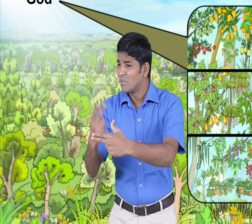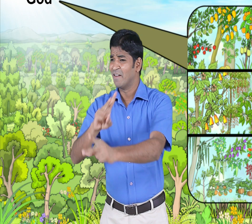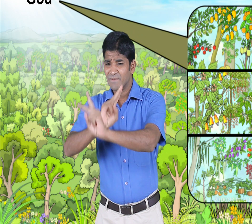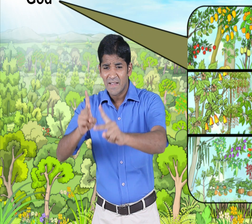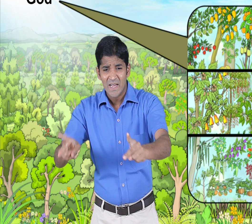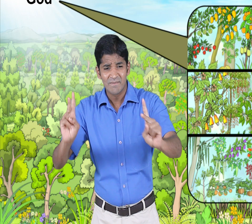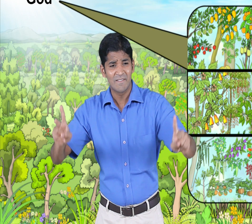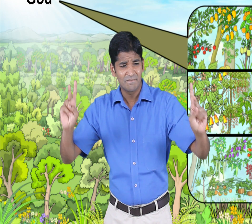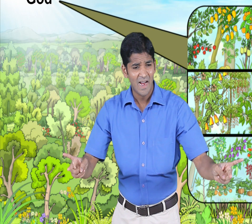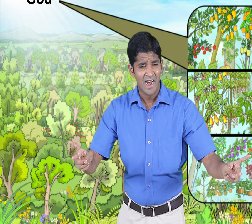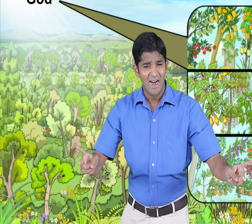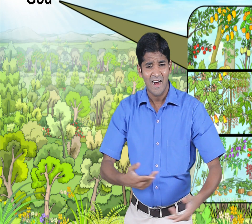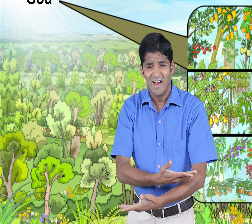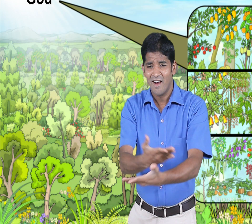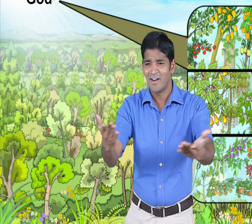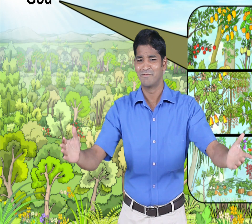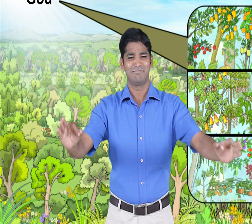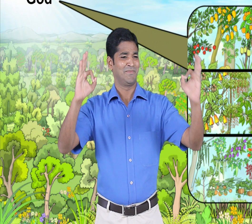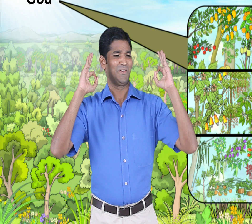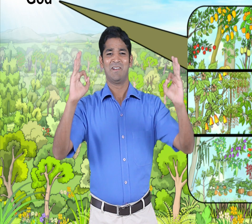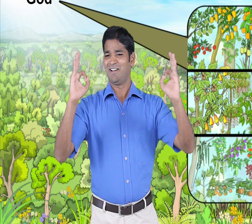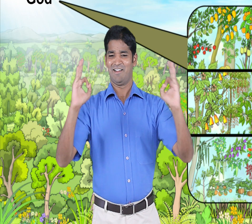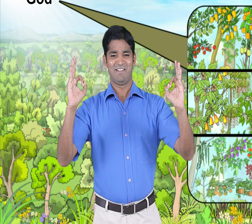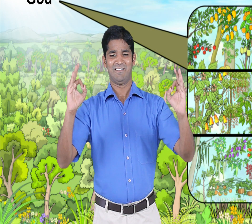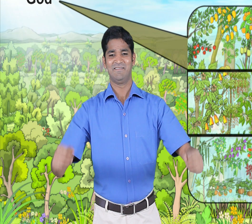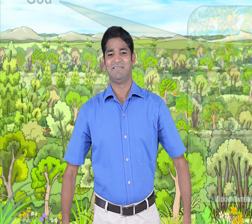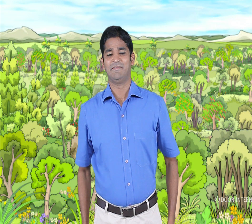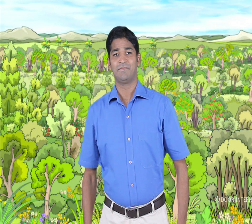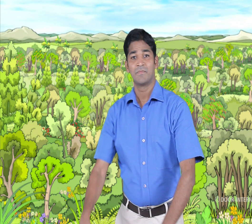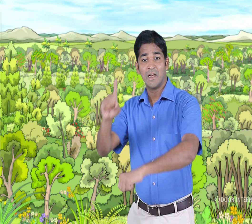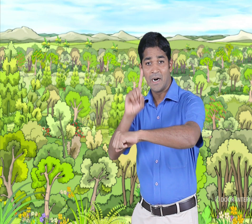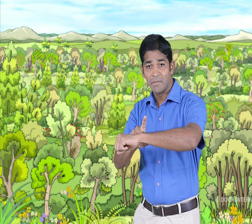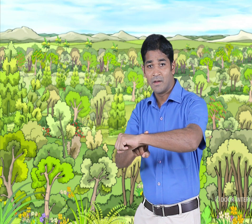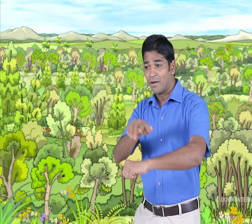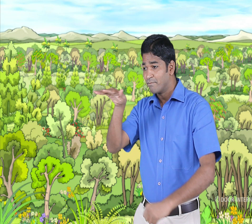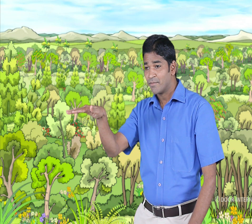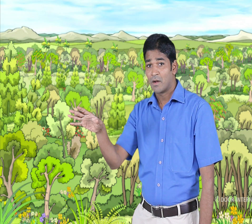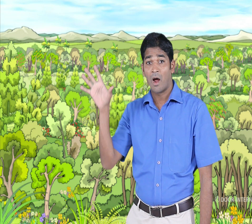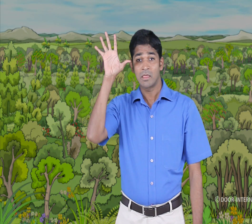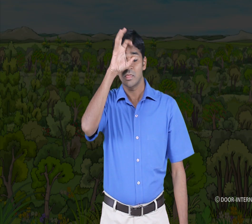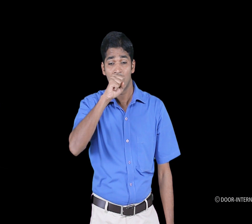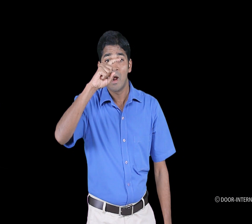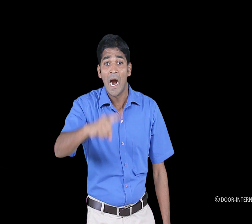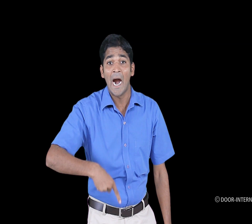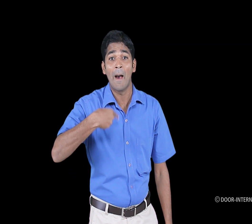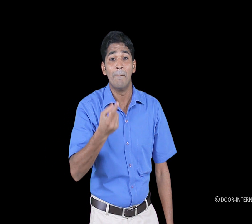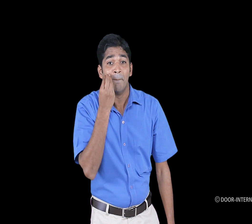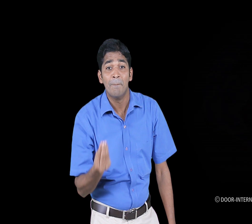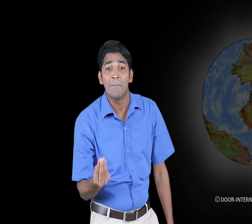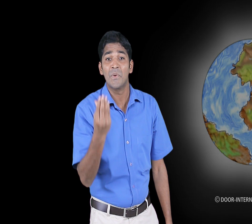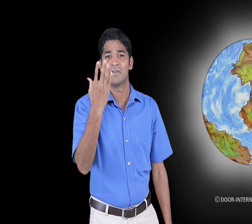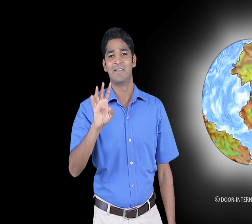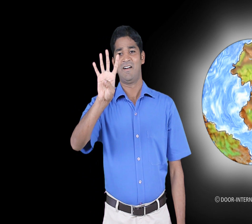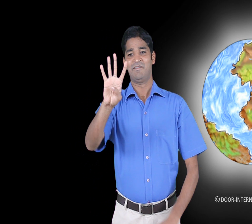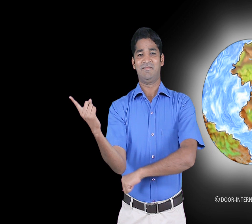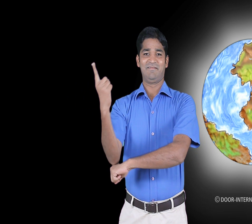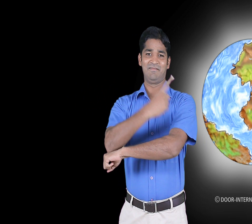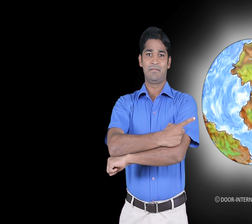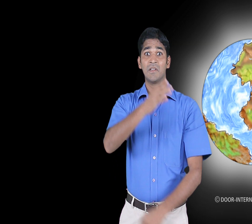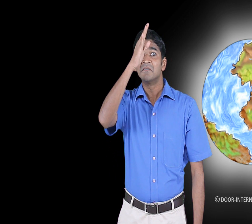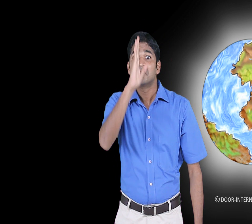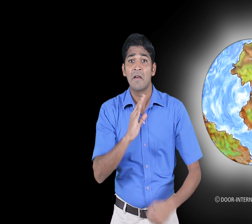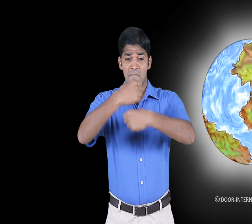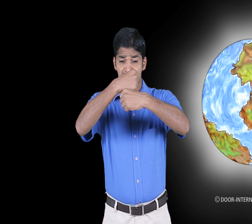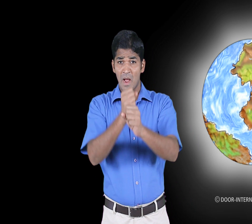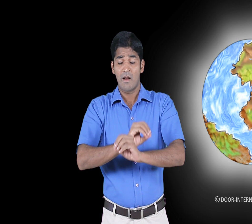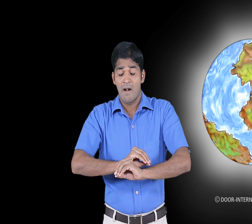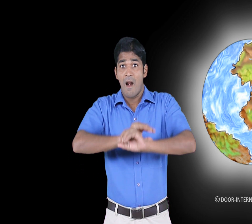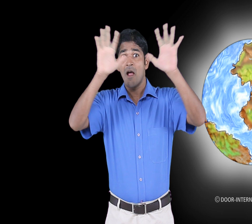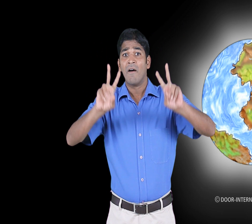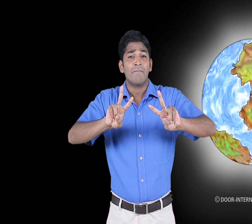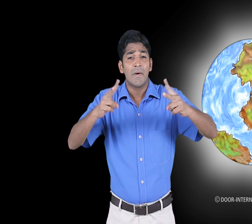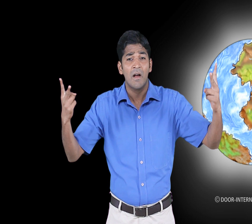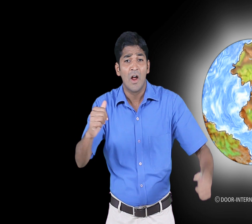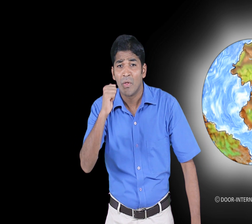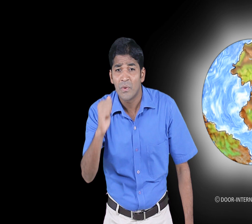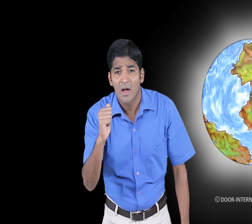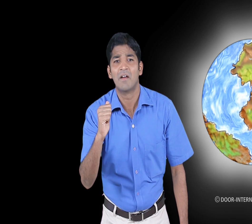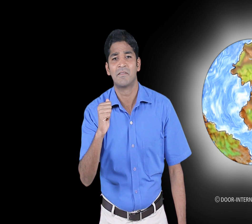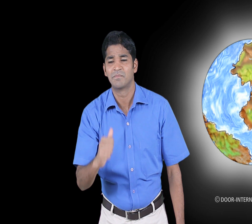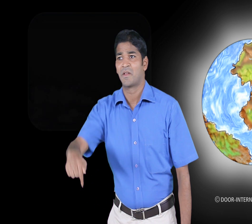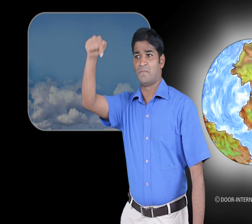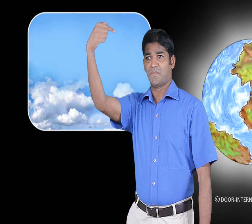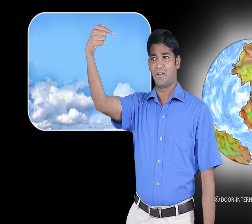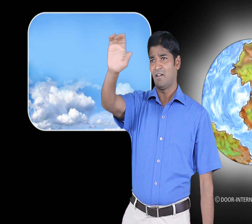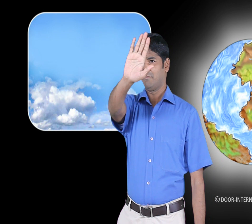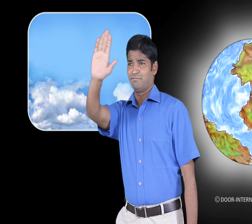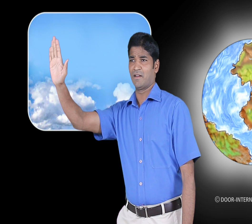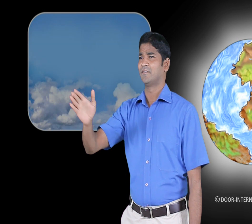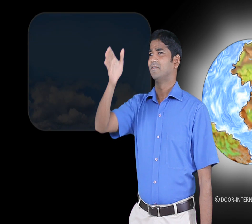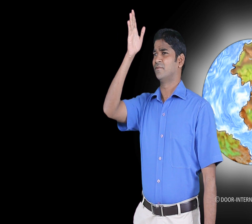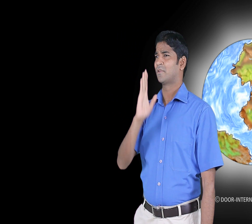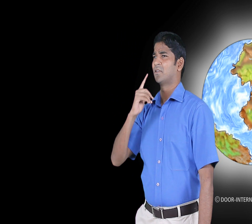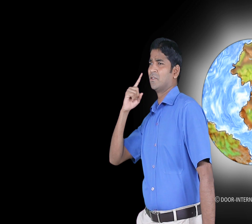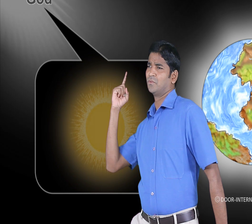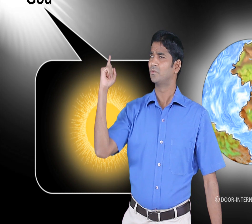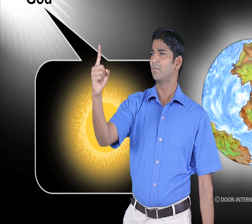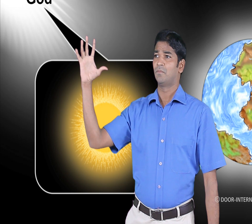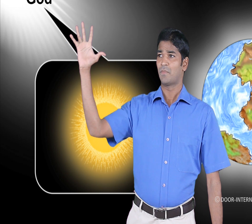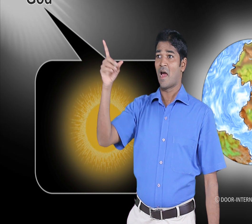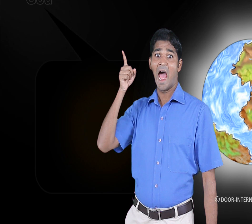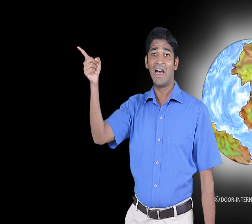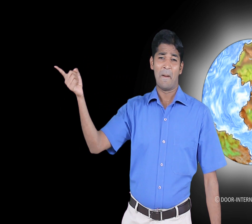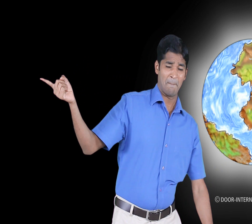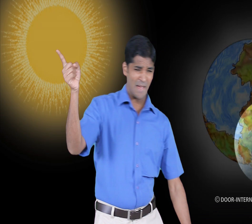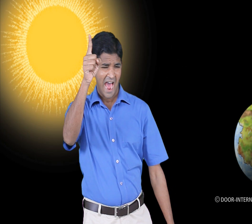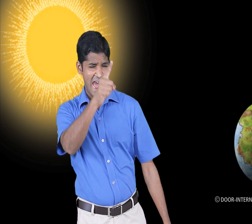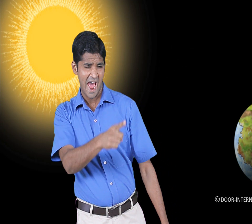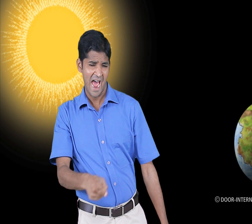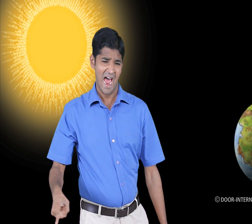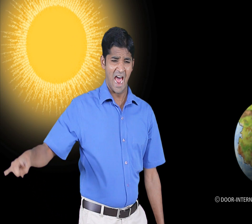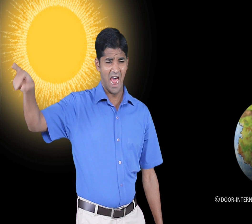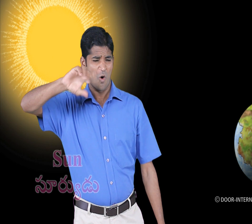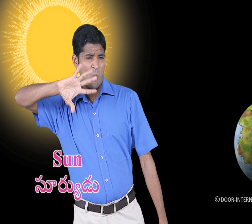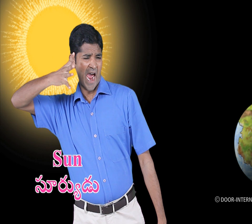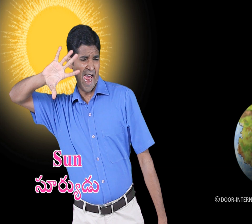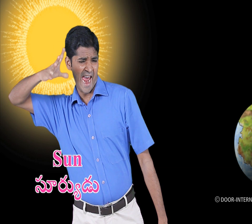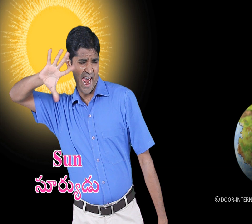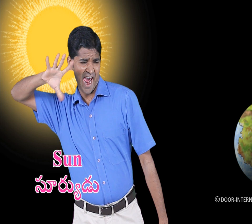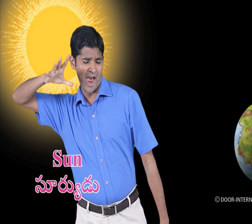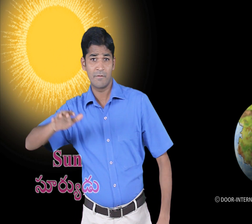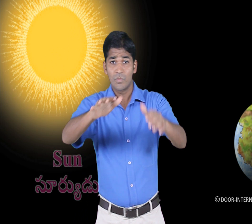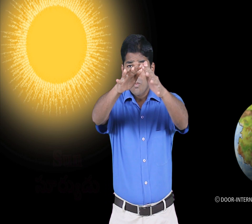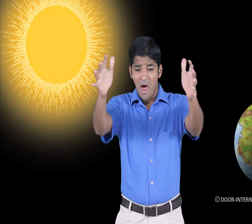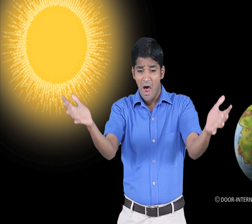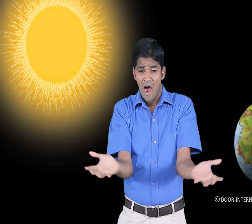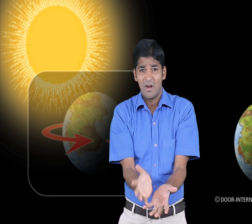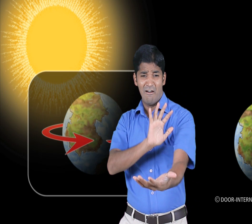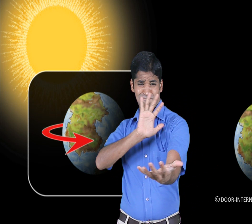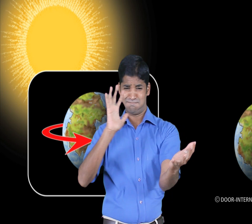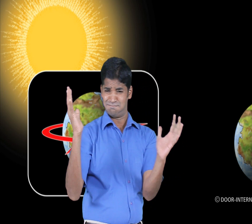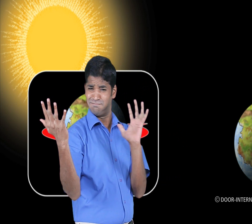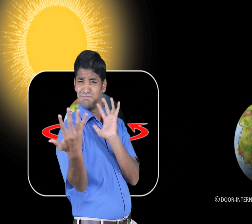And God said, “Let there be lights in the expanse of the sky to distinguish between the day and the night, and let them be signs to mark the seasons and days and years.